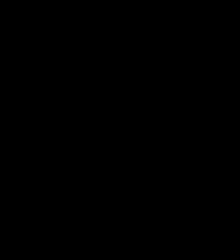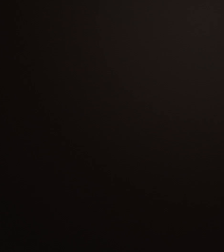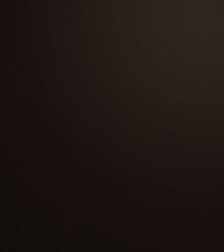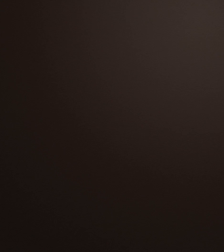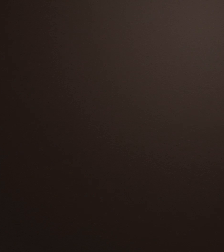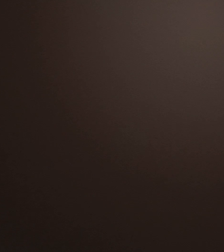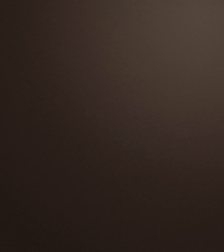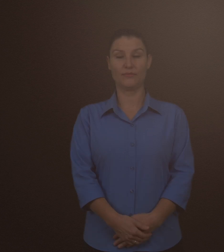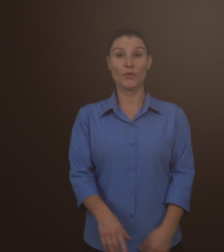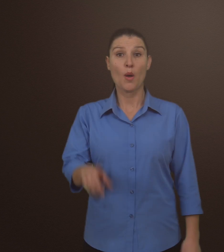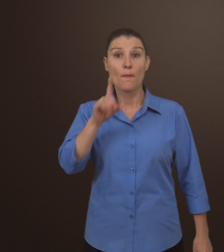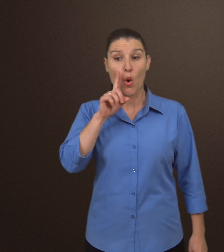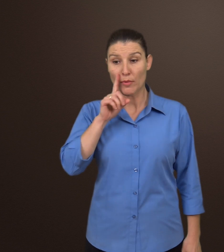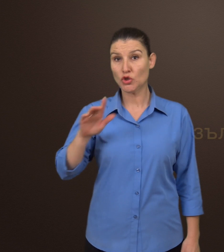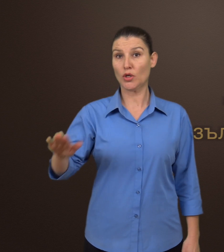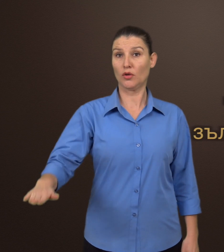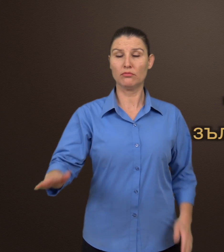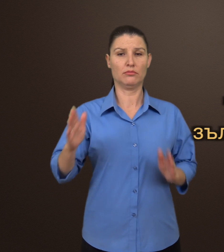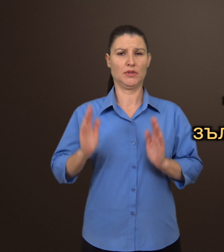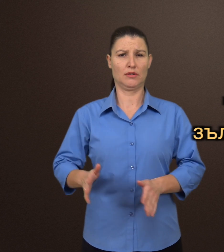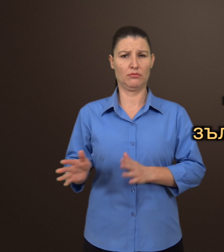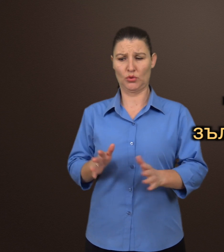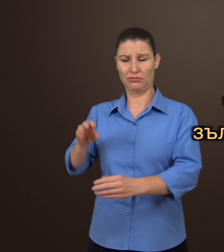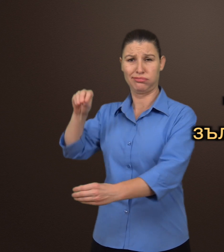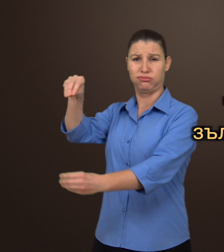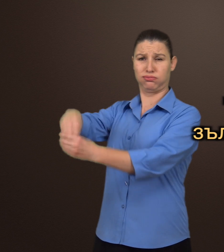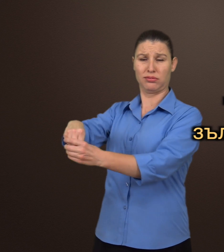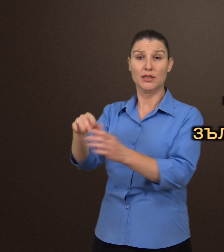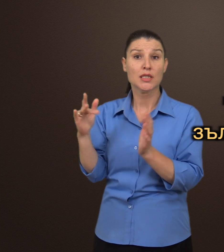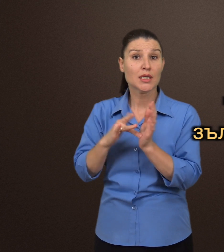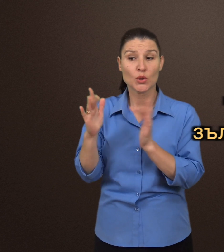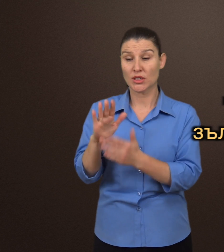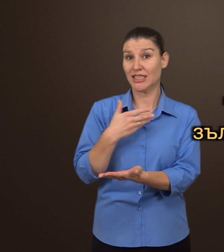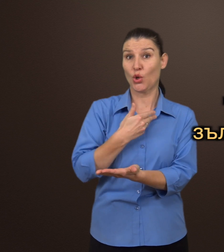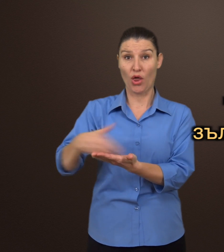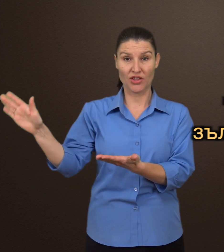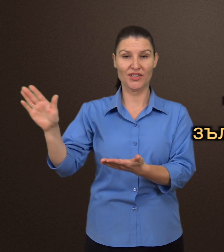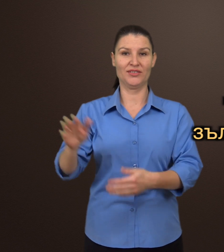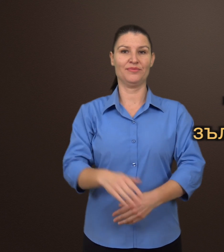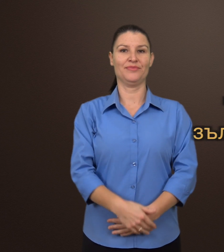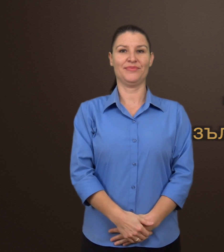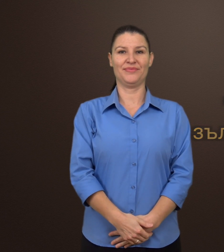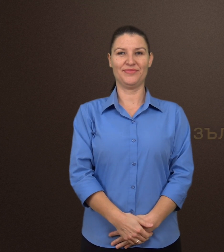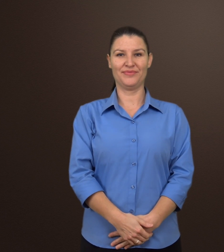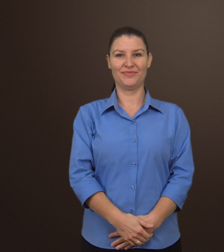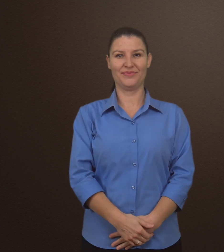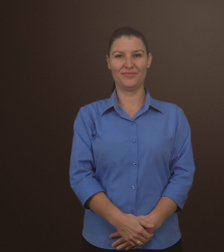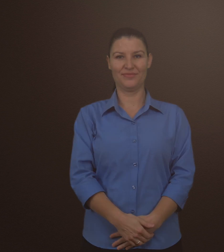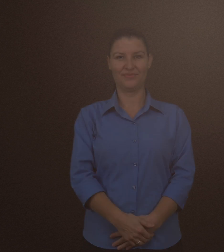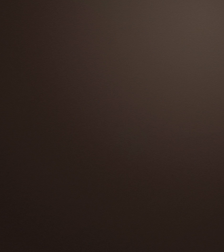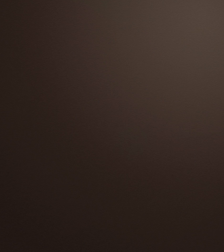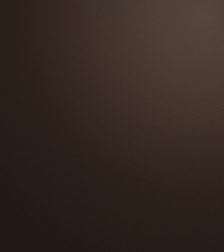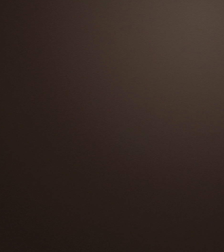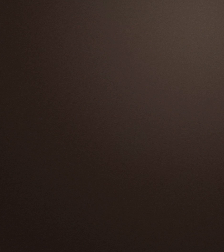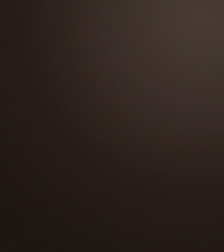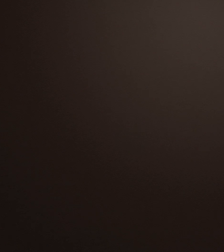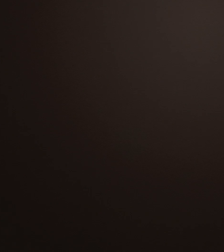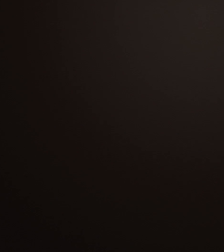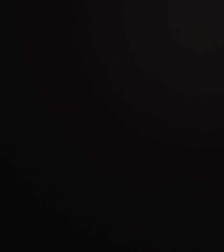Jesus casts an evil Spirit out of a boy